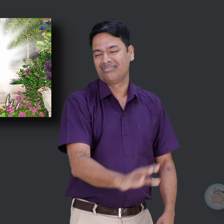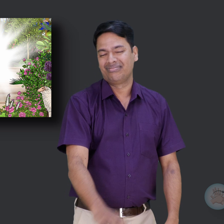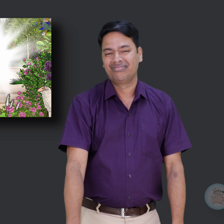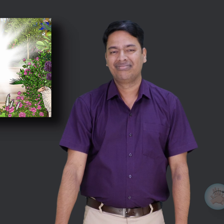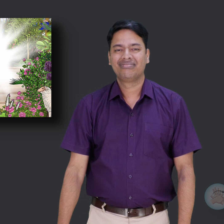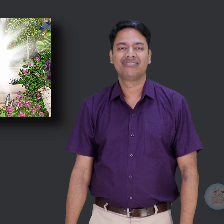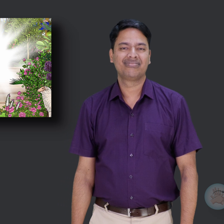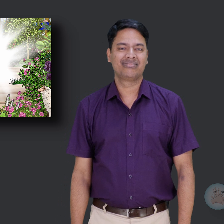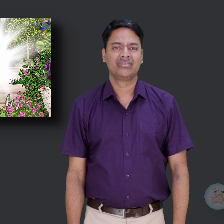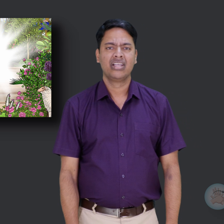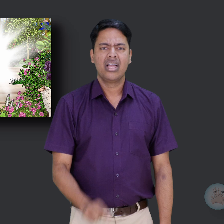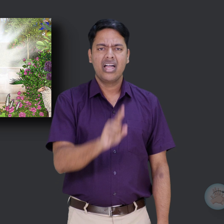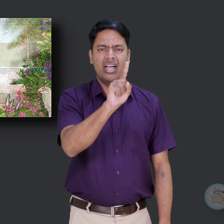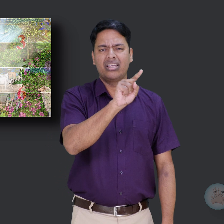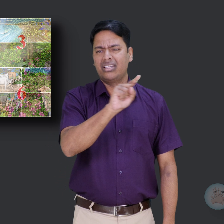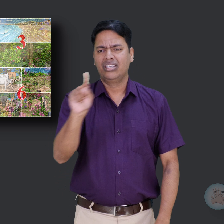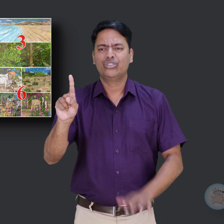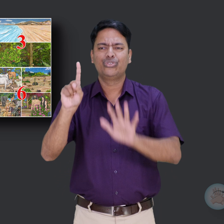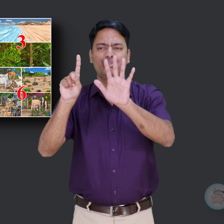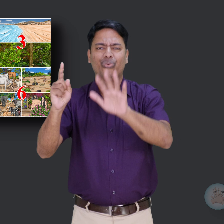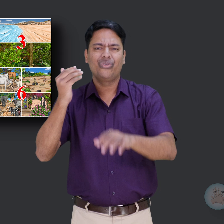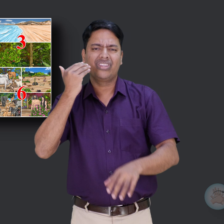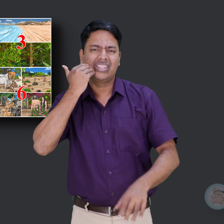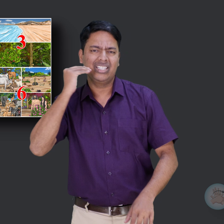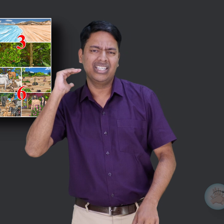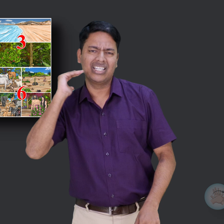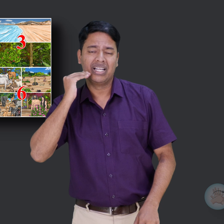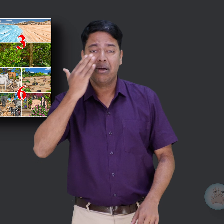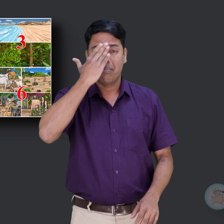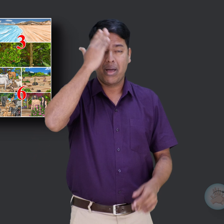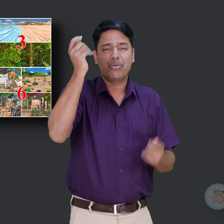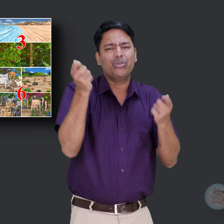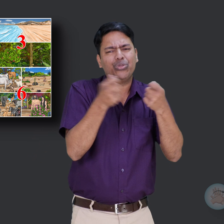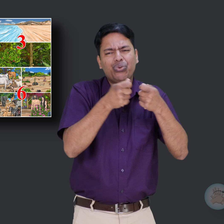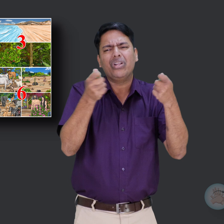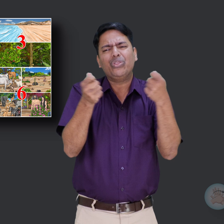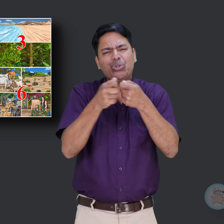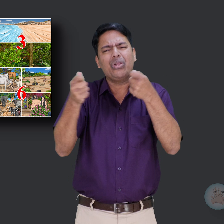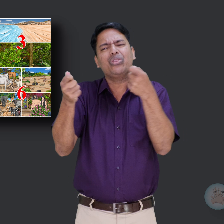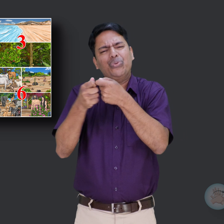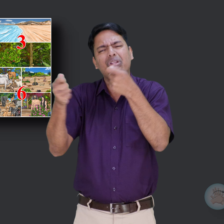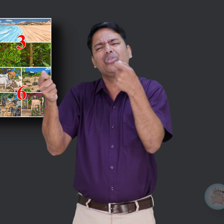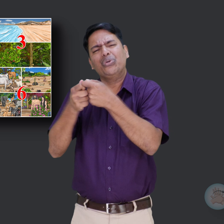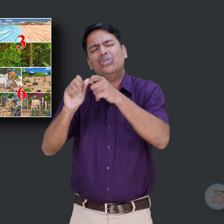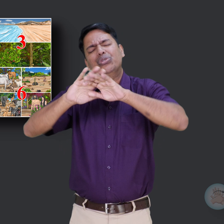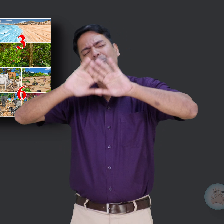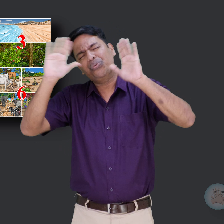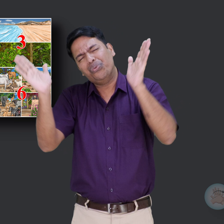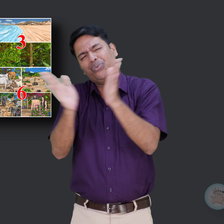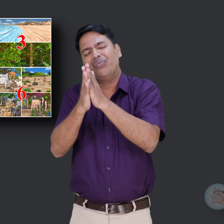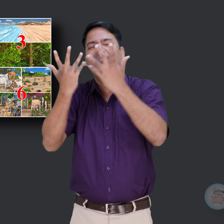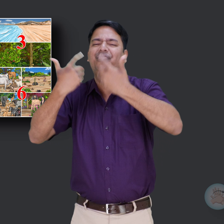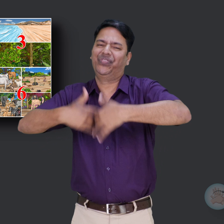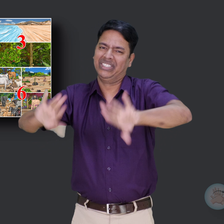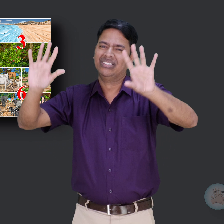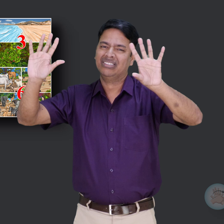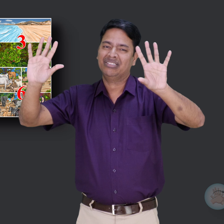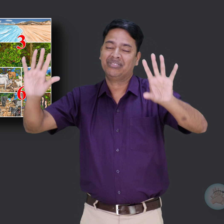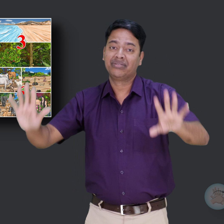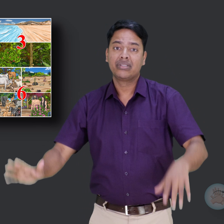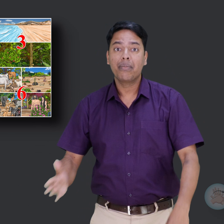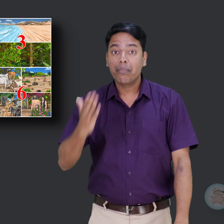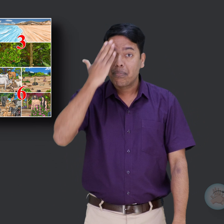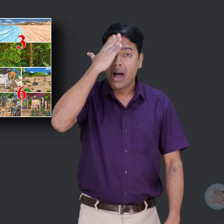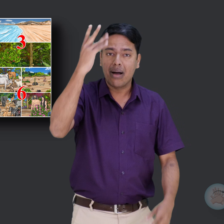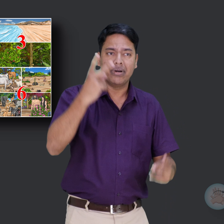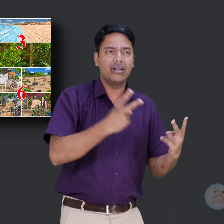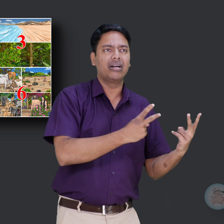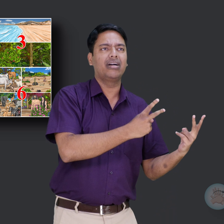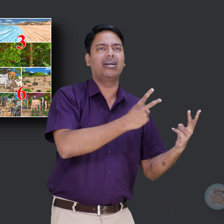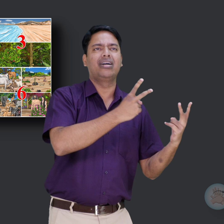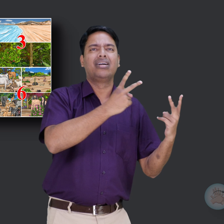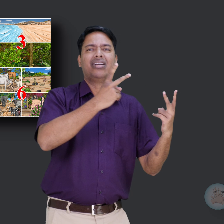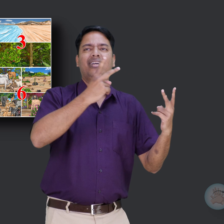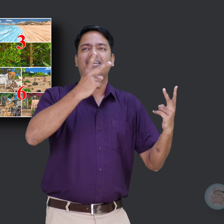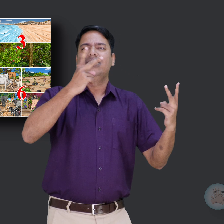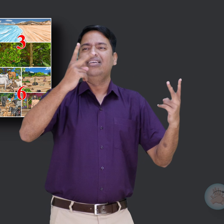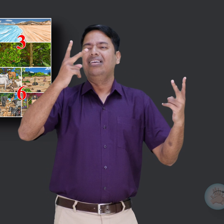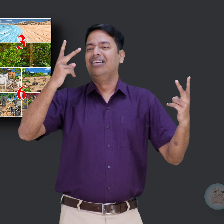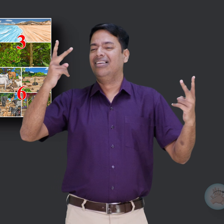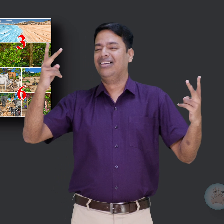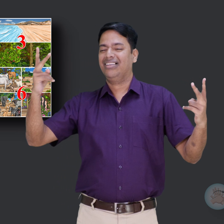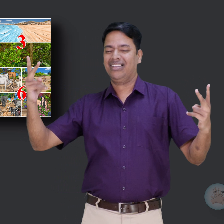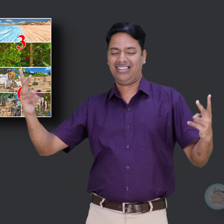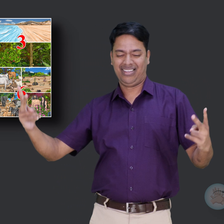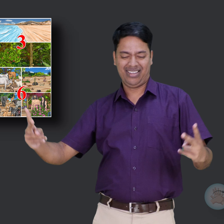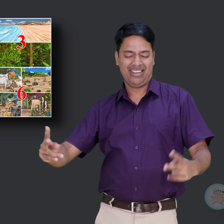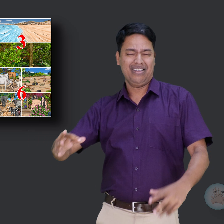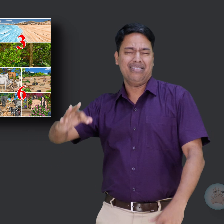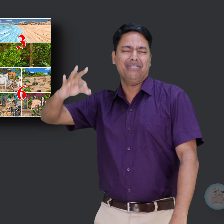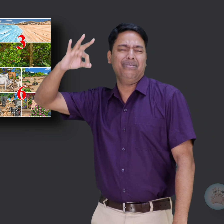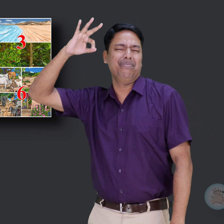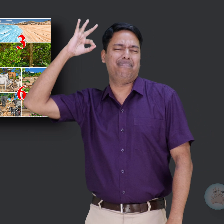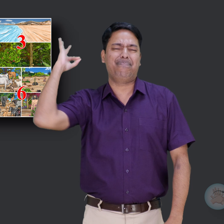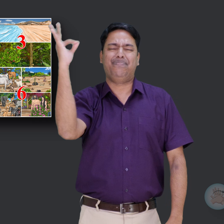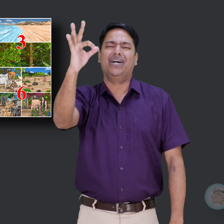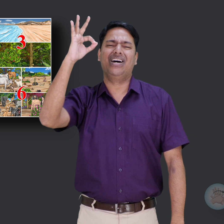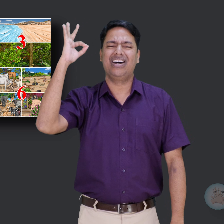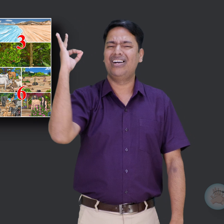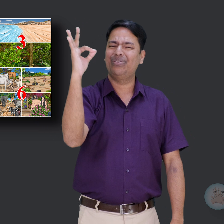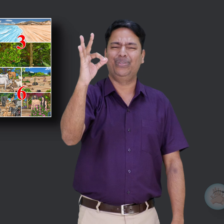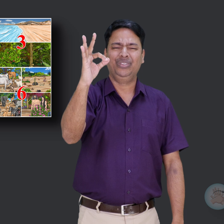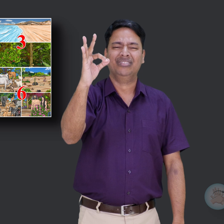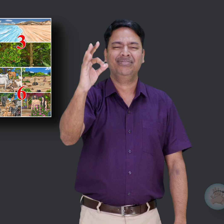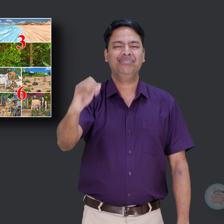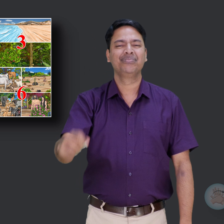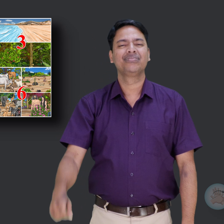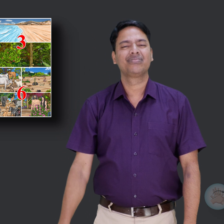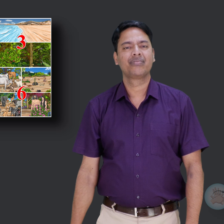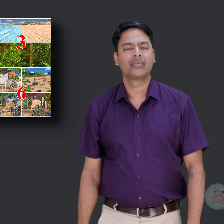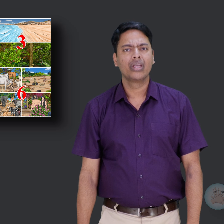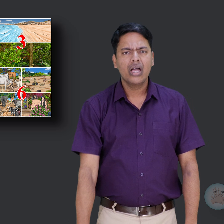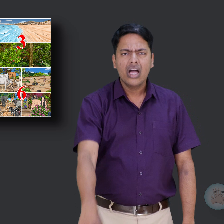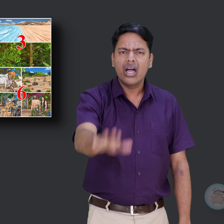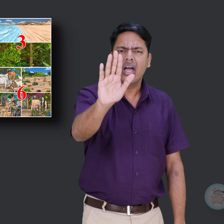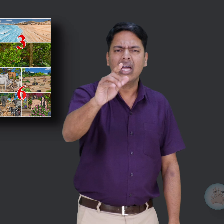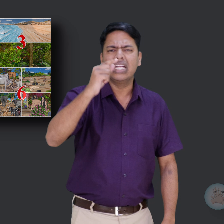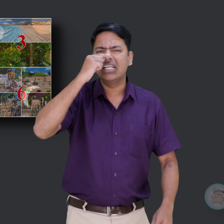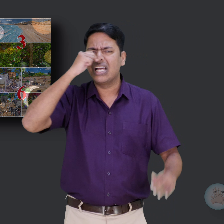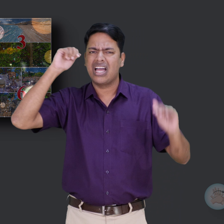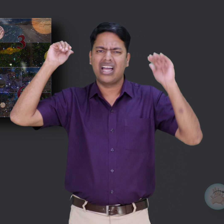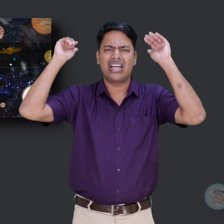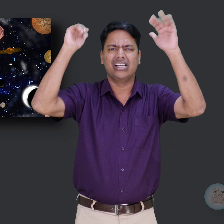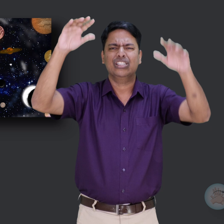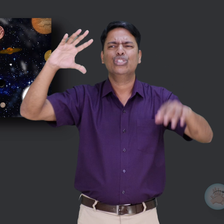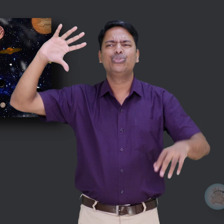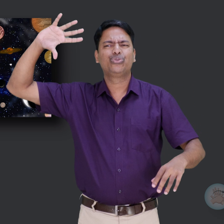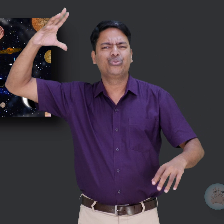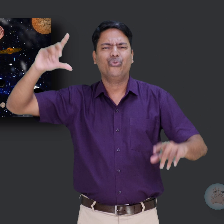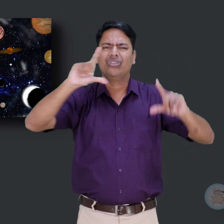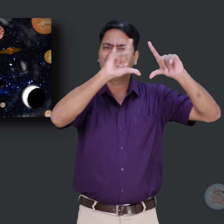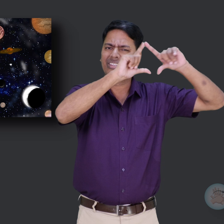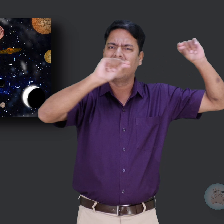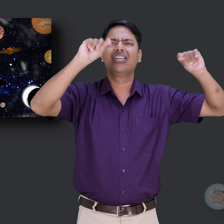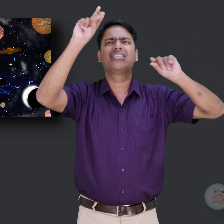And God looked upon all that He had made, and indeed, it was very good. And there was evening, and there was morning—the sixth day.